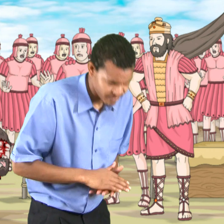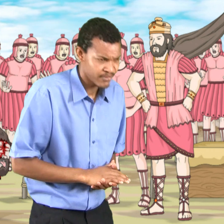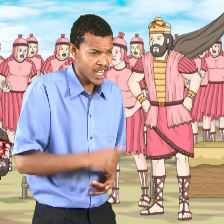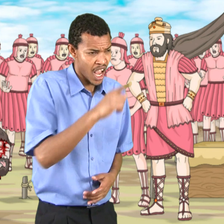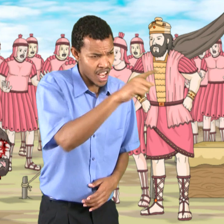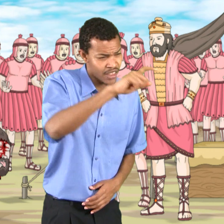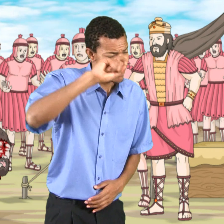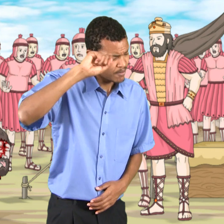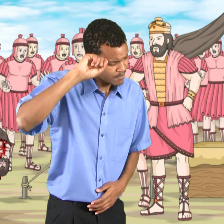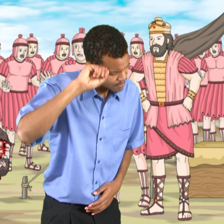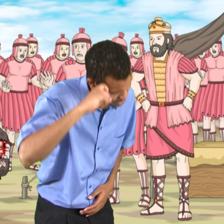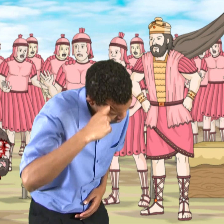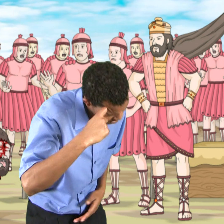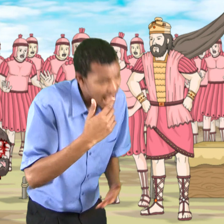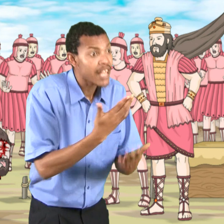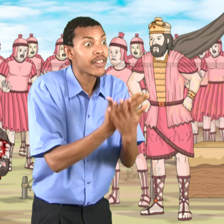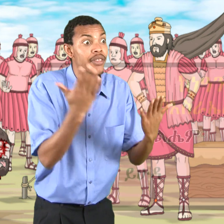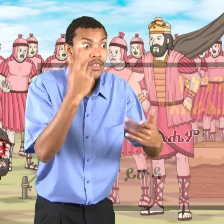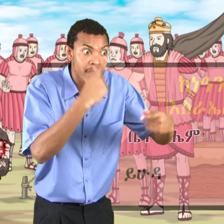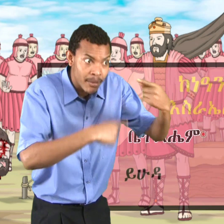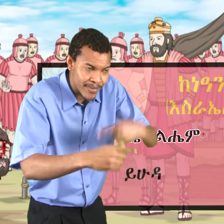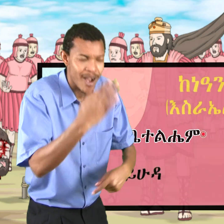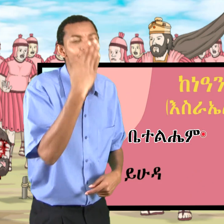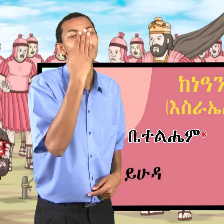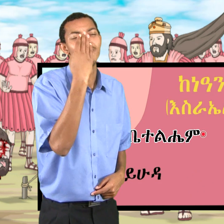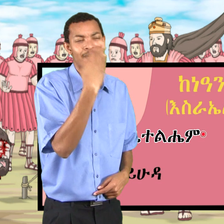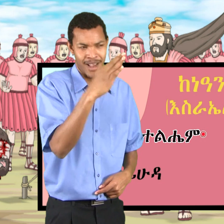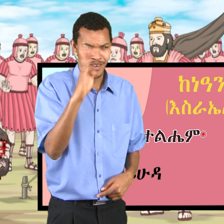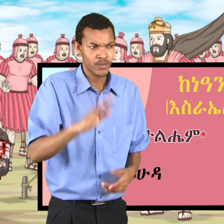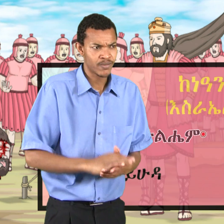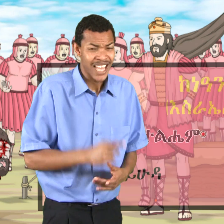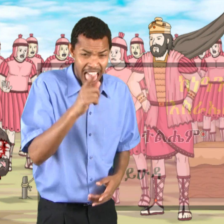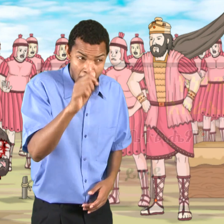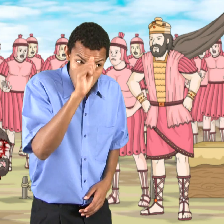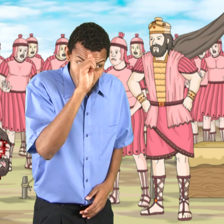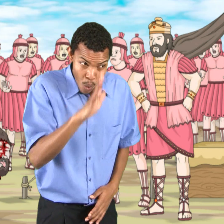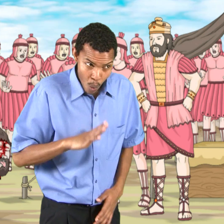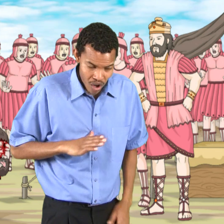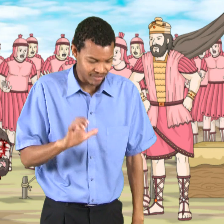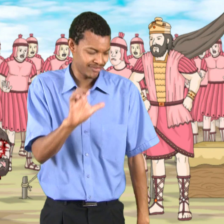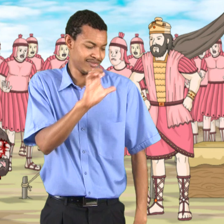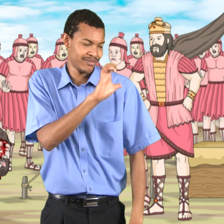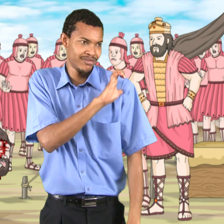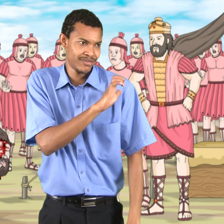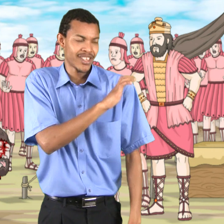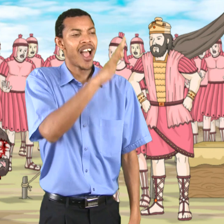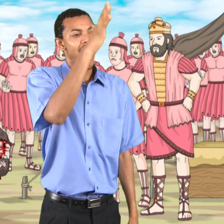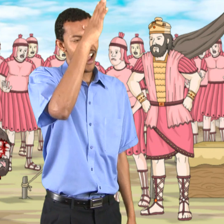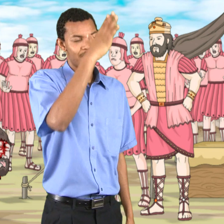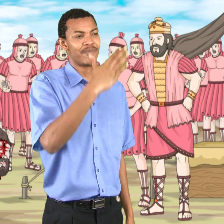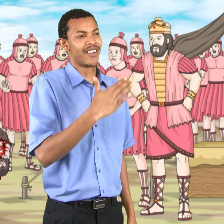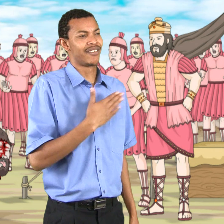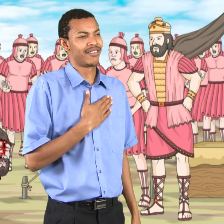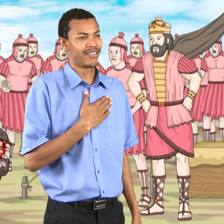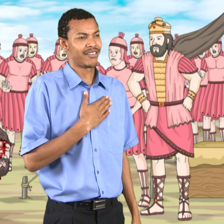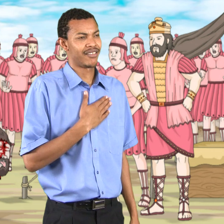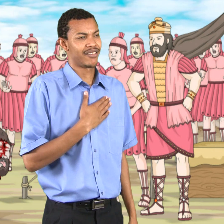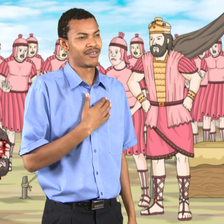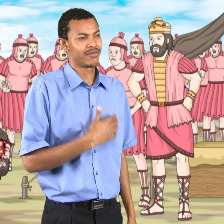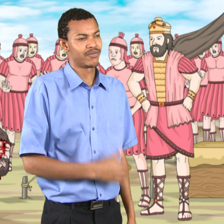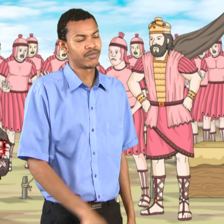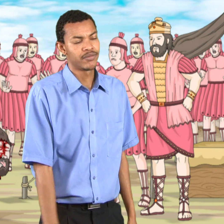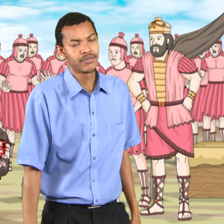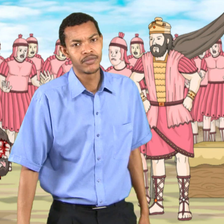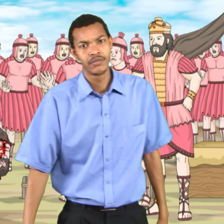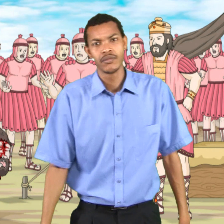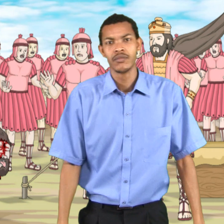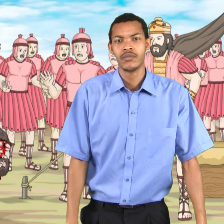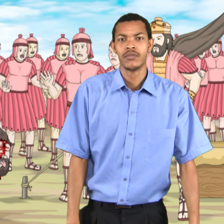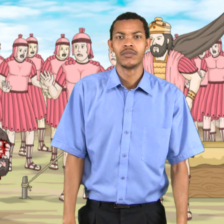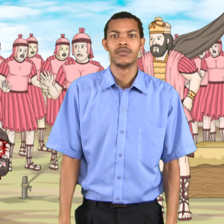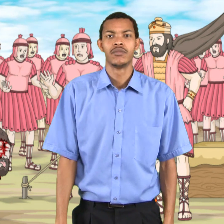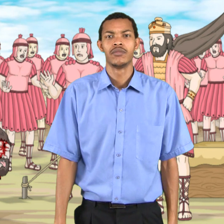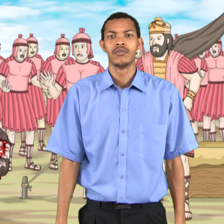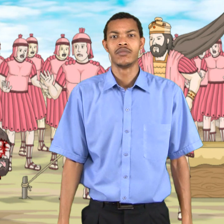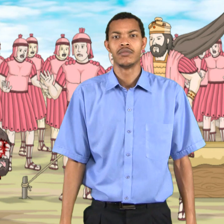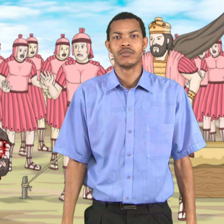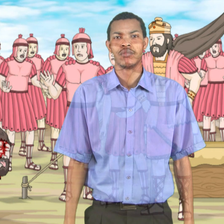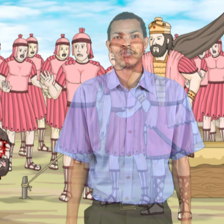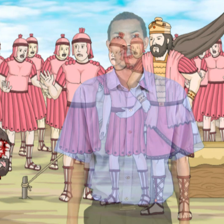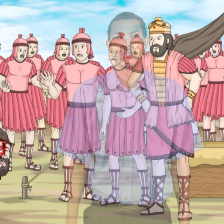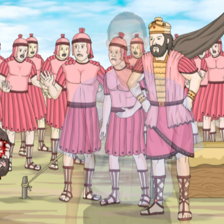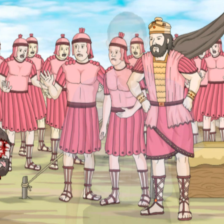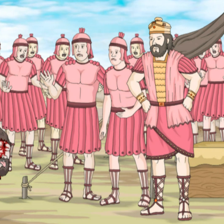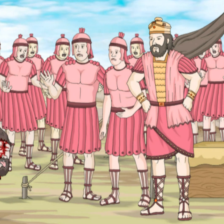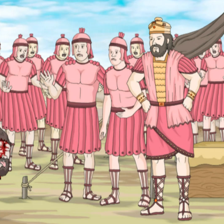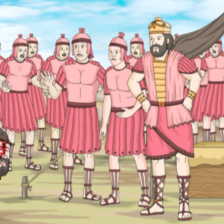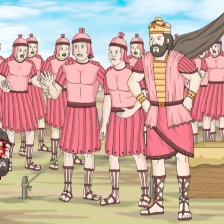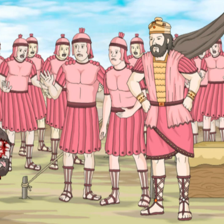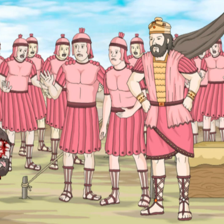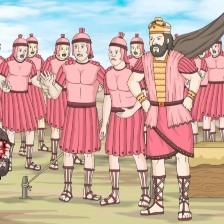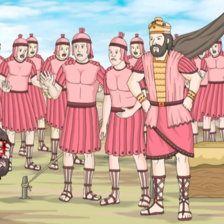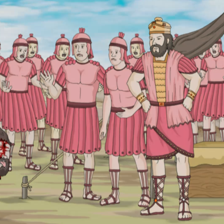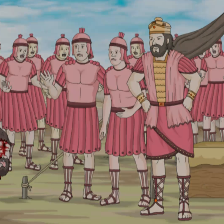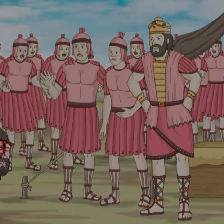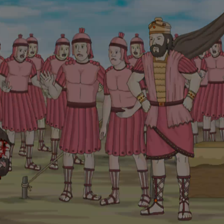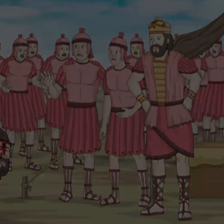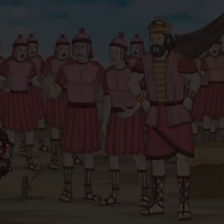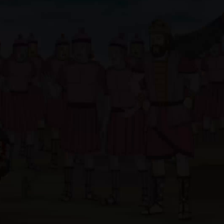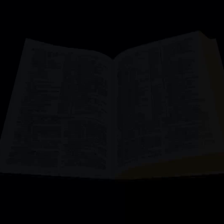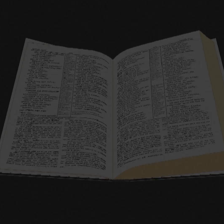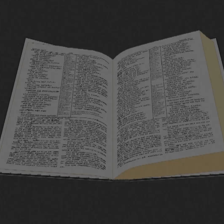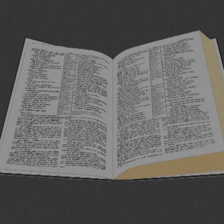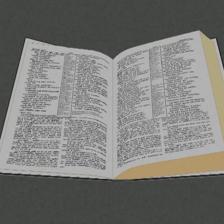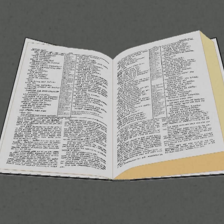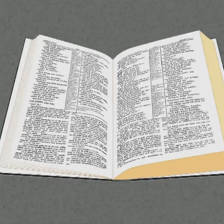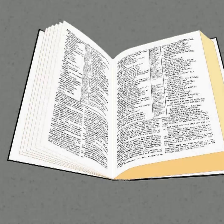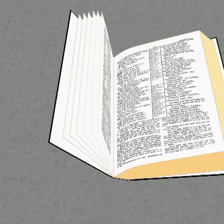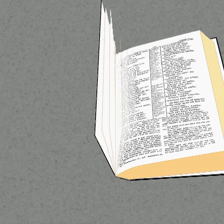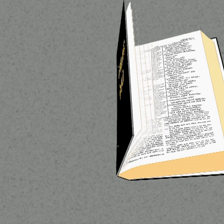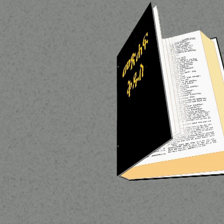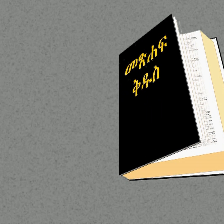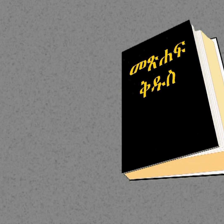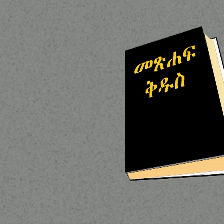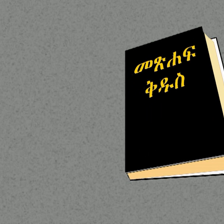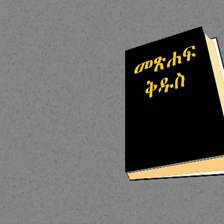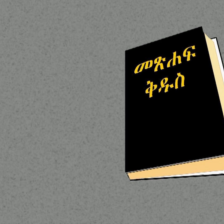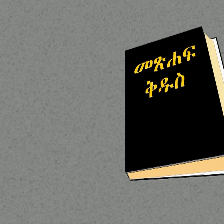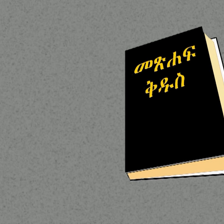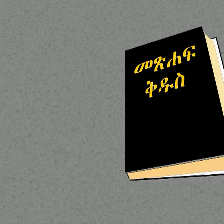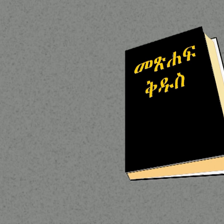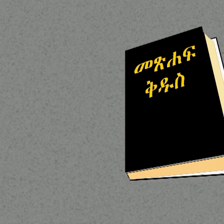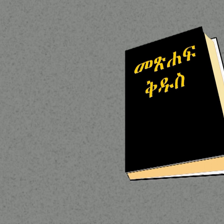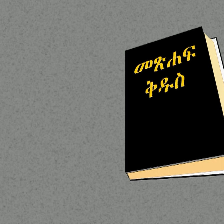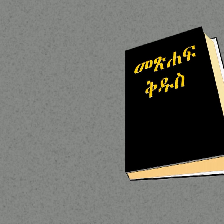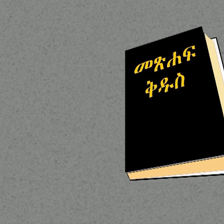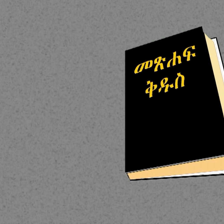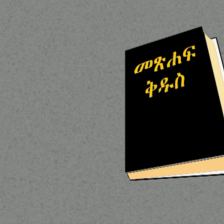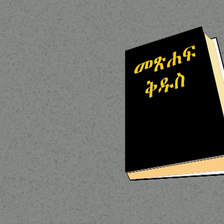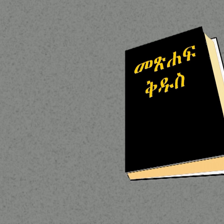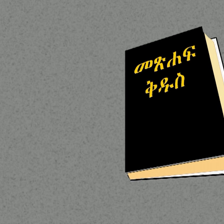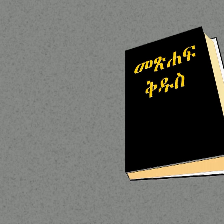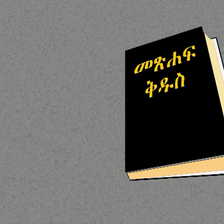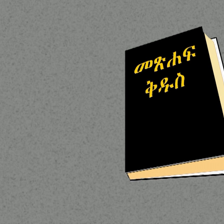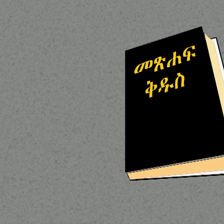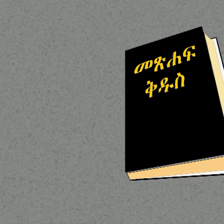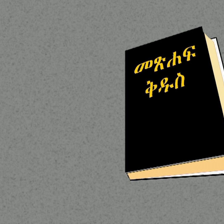“I am the son of your servant Jesse of Bethlehem,” David replied.